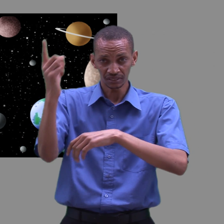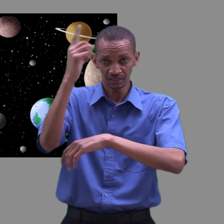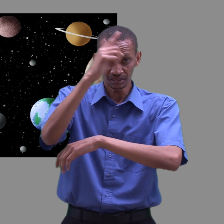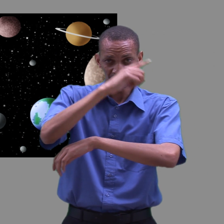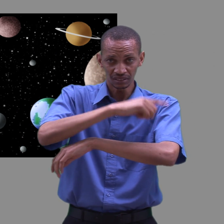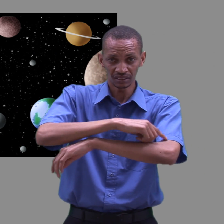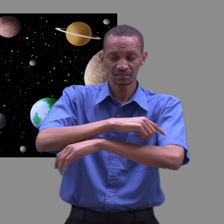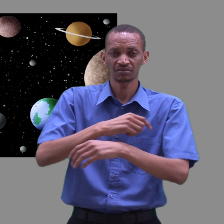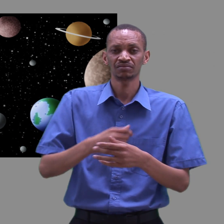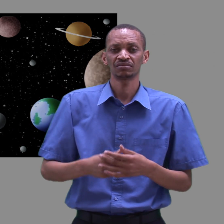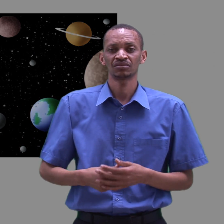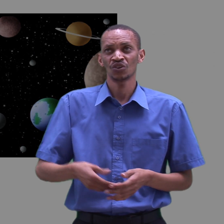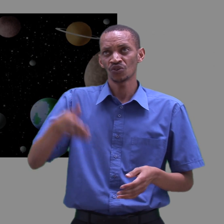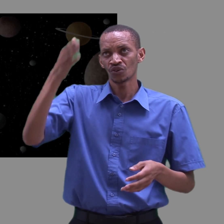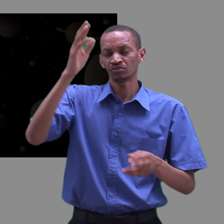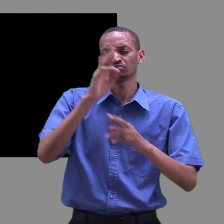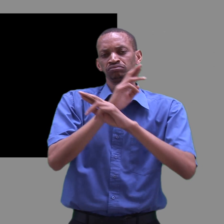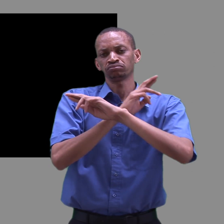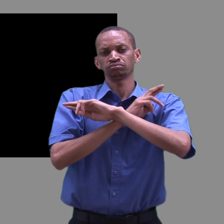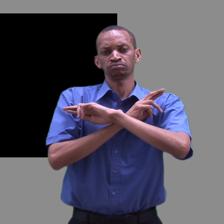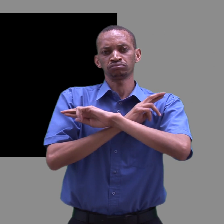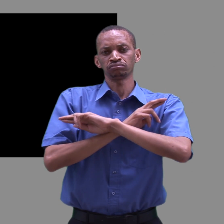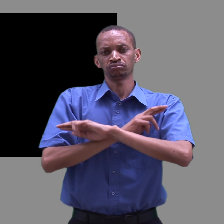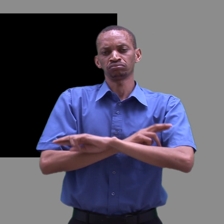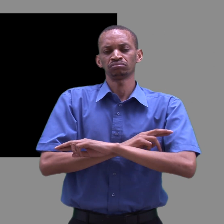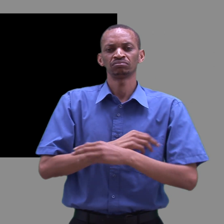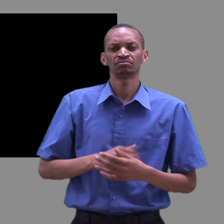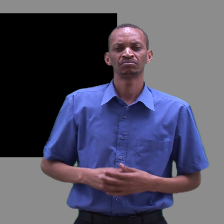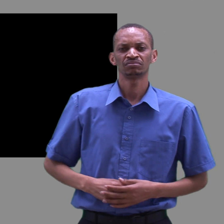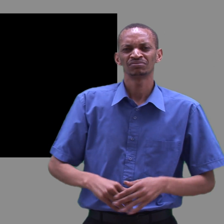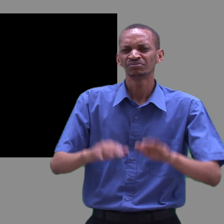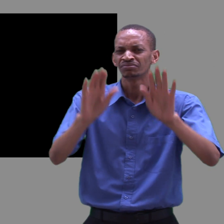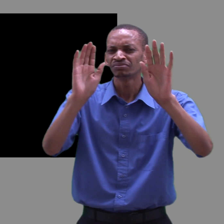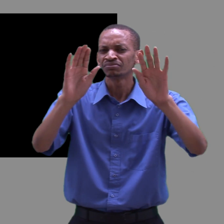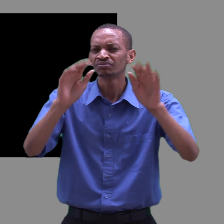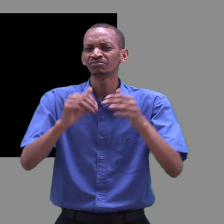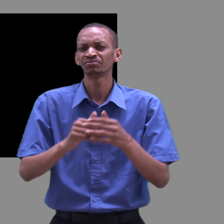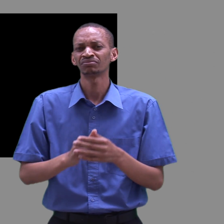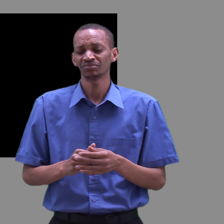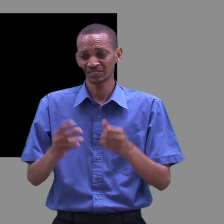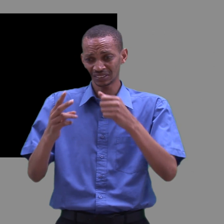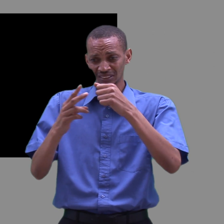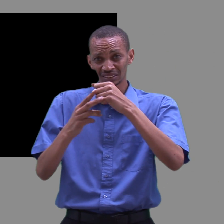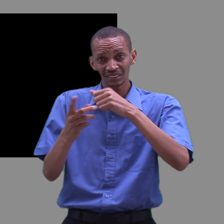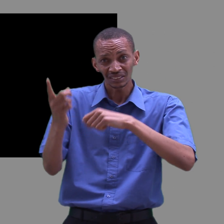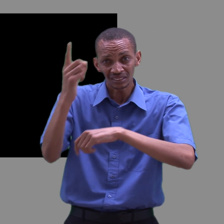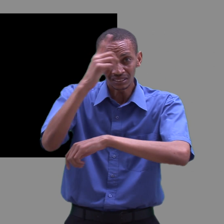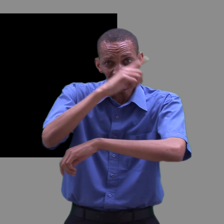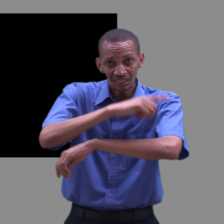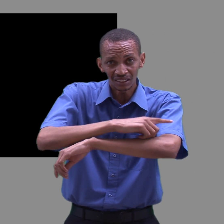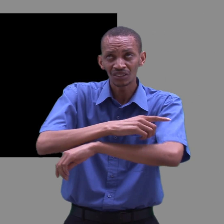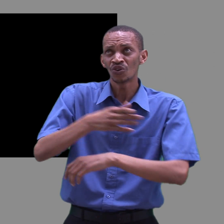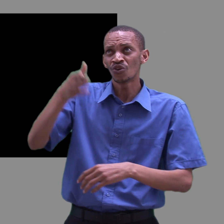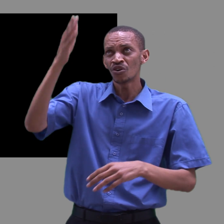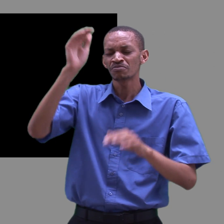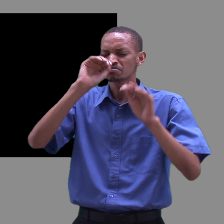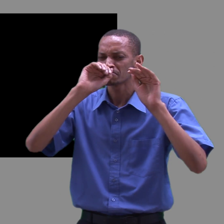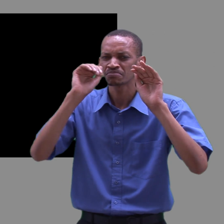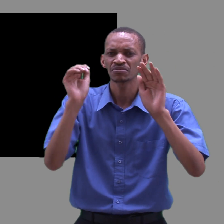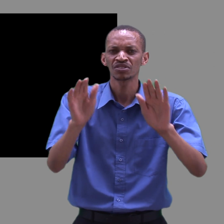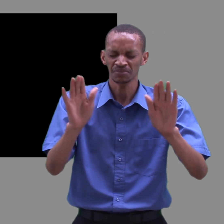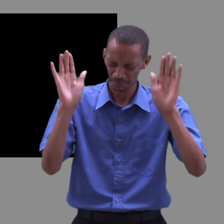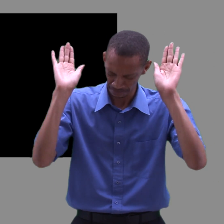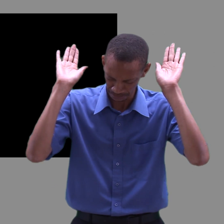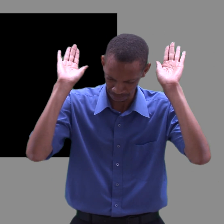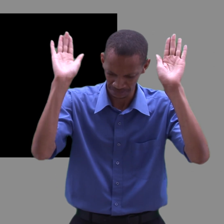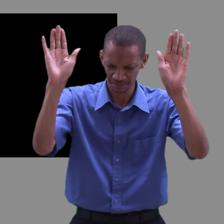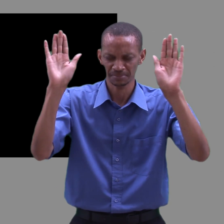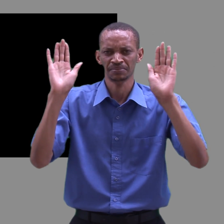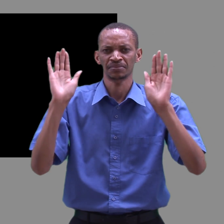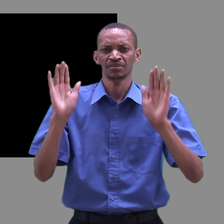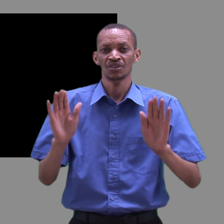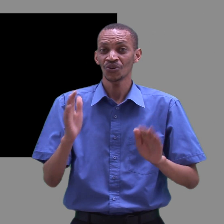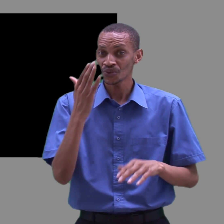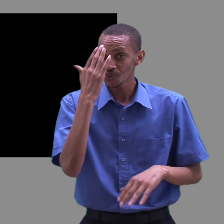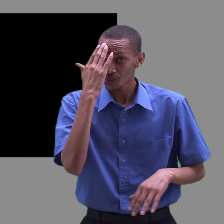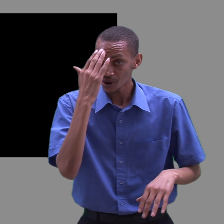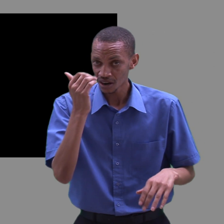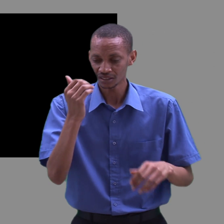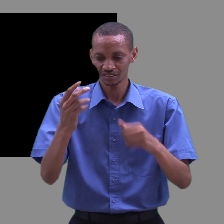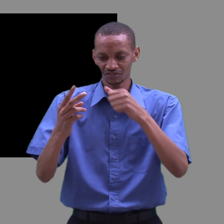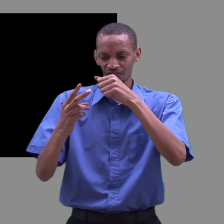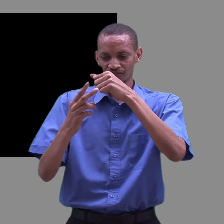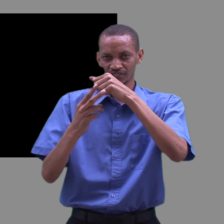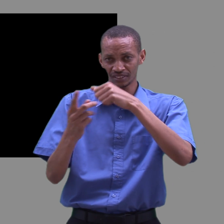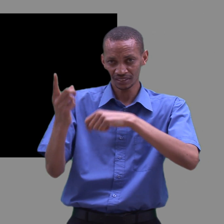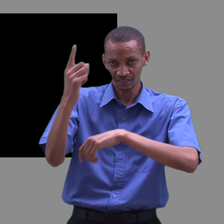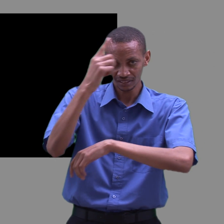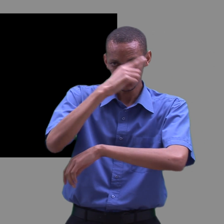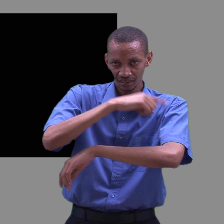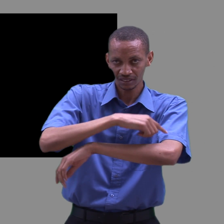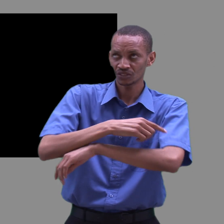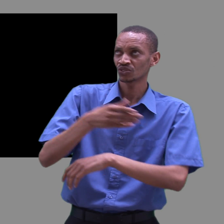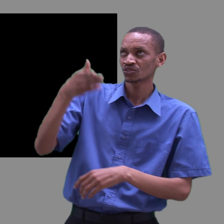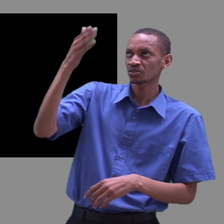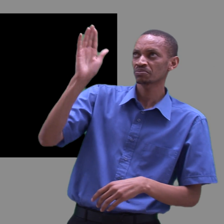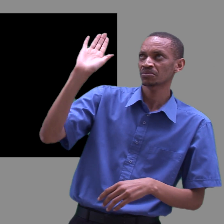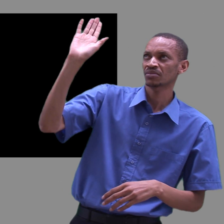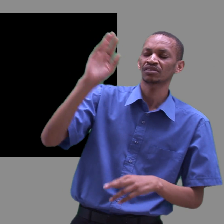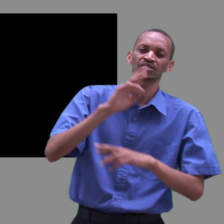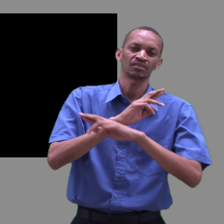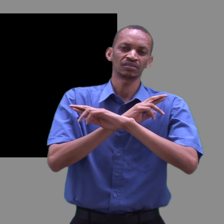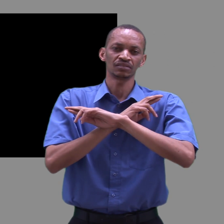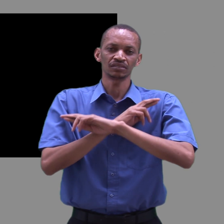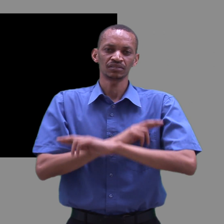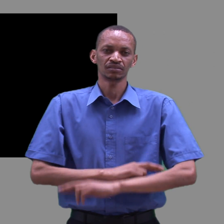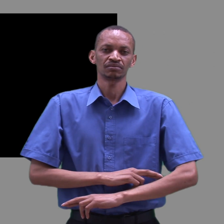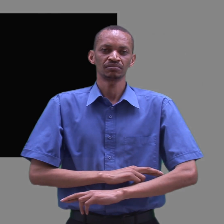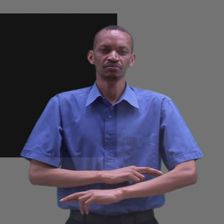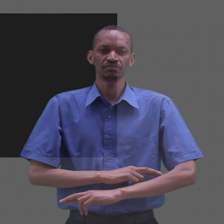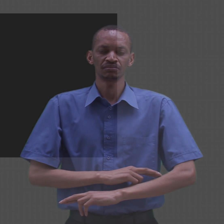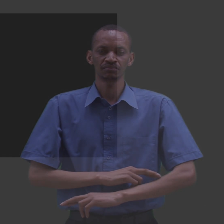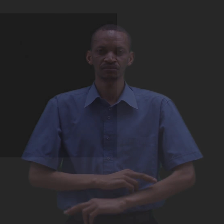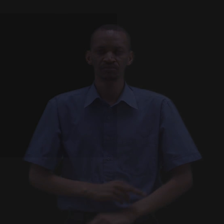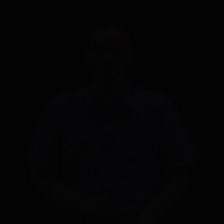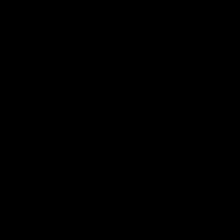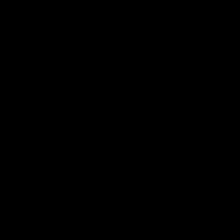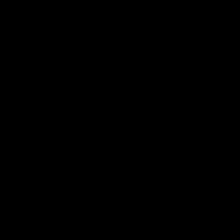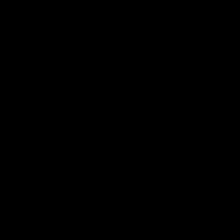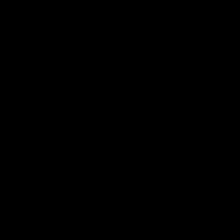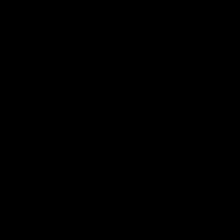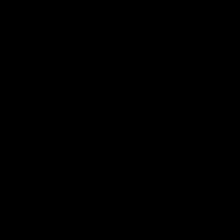And by the seventh day God had finished the work He had been doing; so on that day He rested from all His work. Then God blessed the seventh day and sanctified it, because on that day He rested from all the work of creation that He had accomplished.